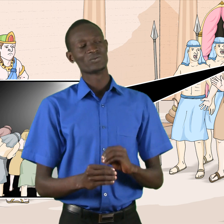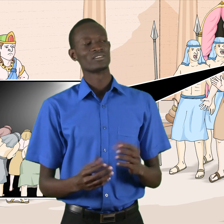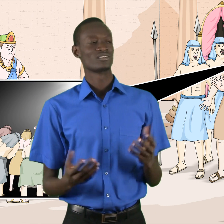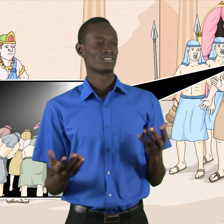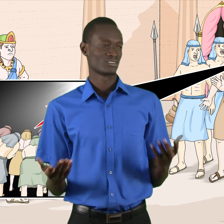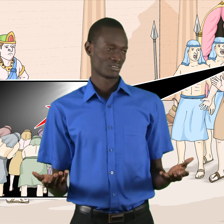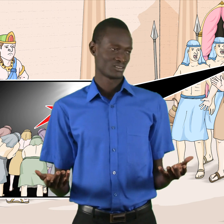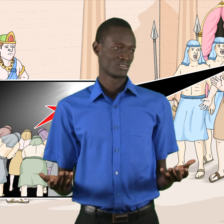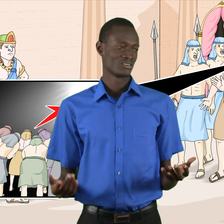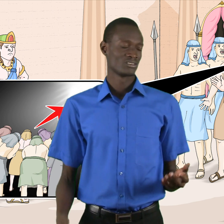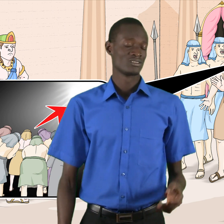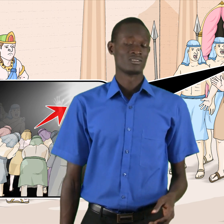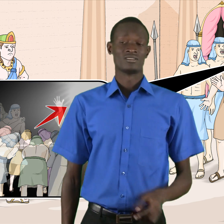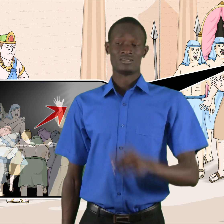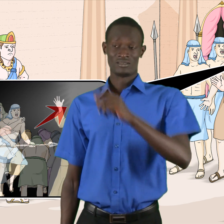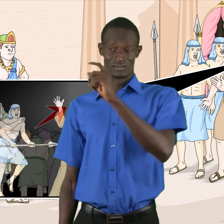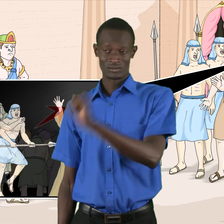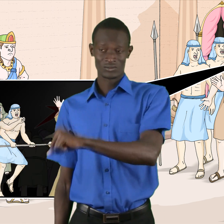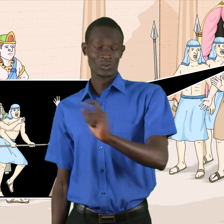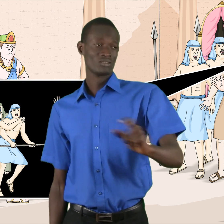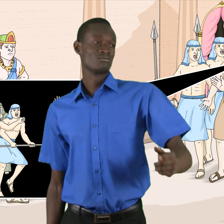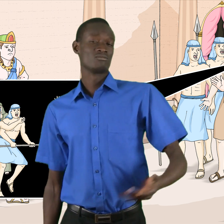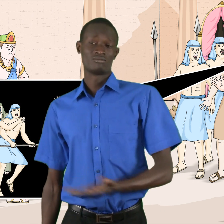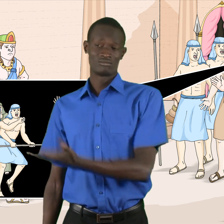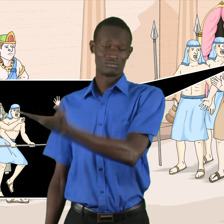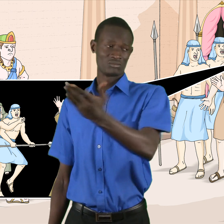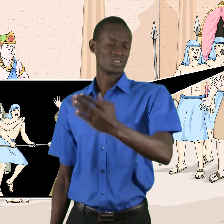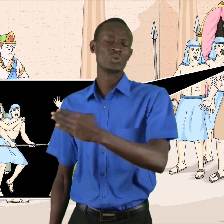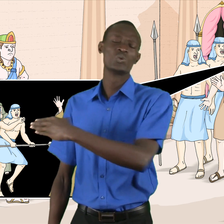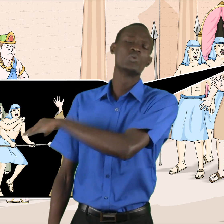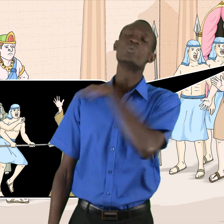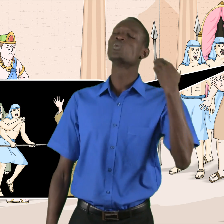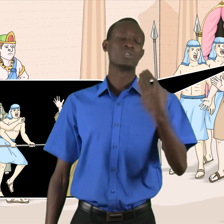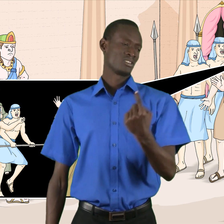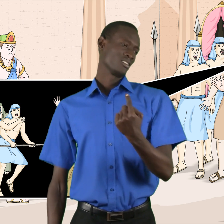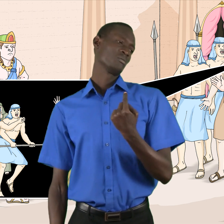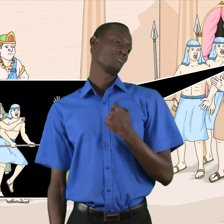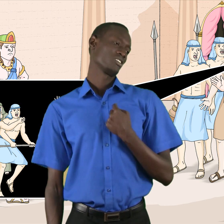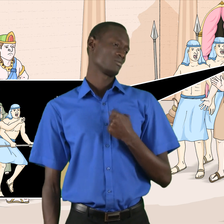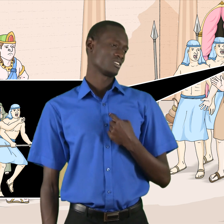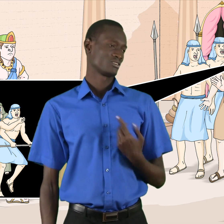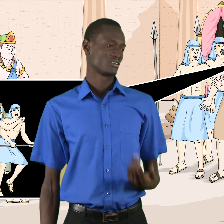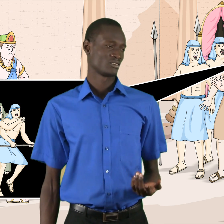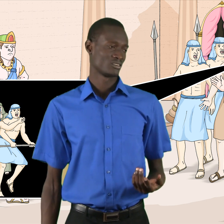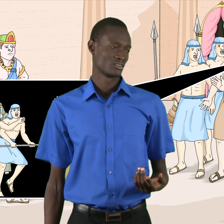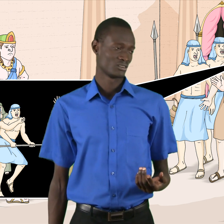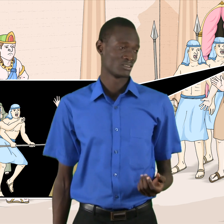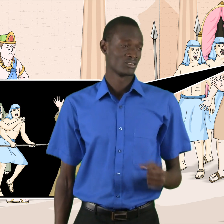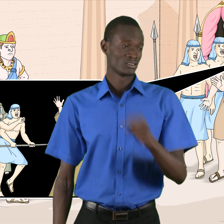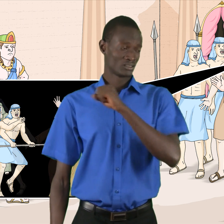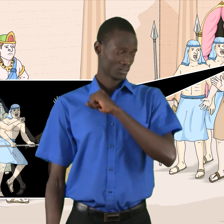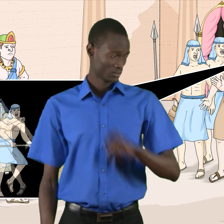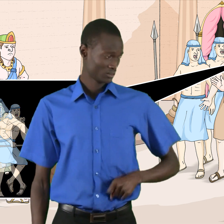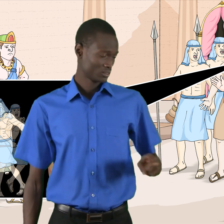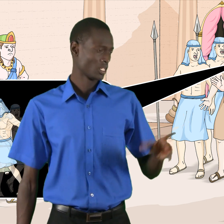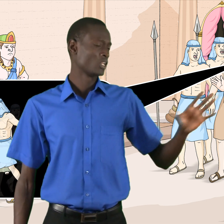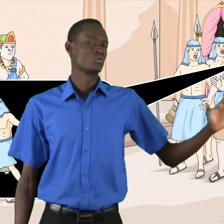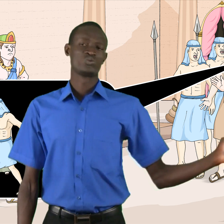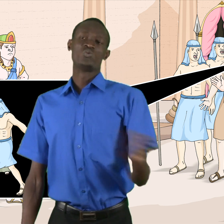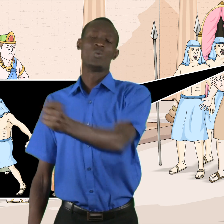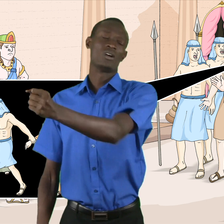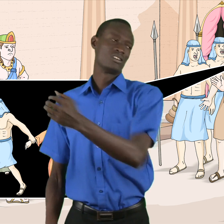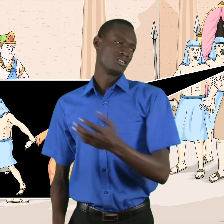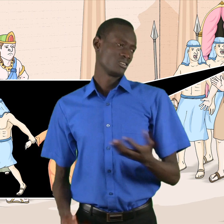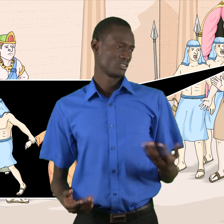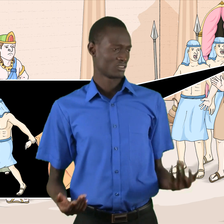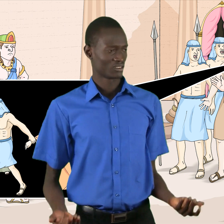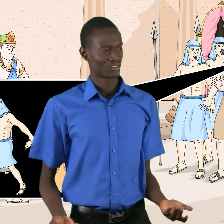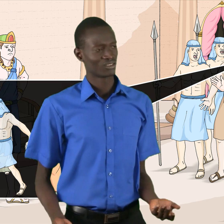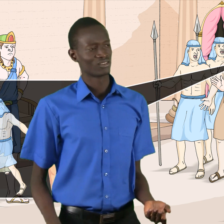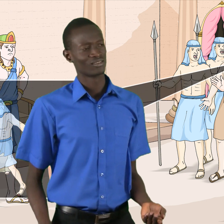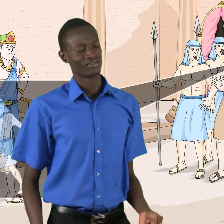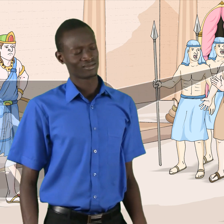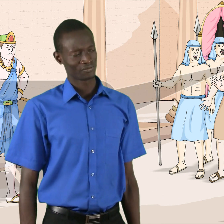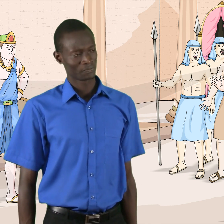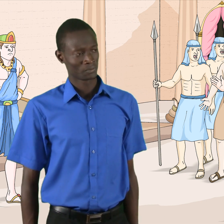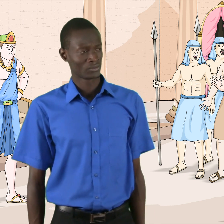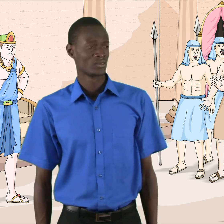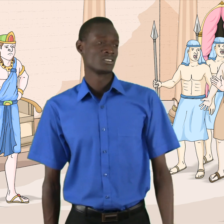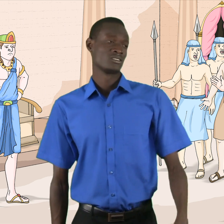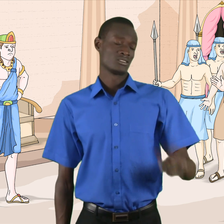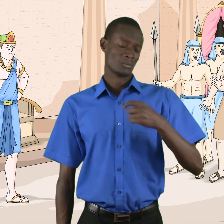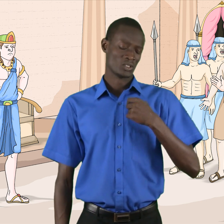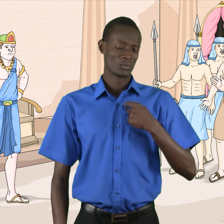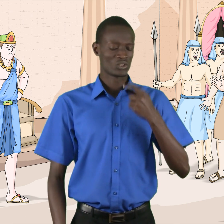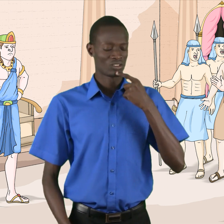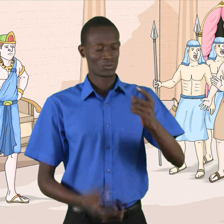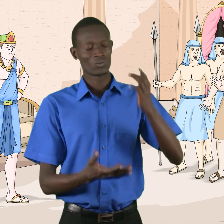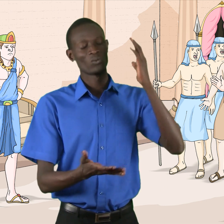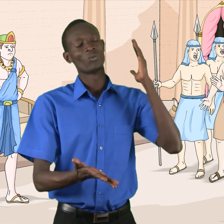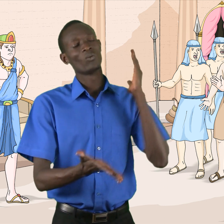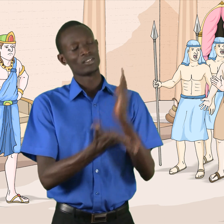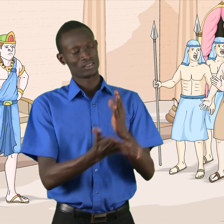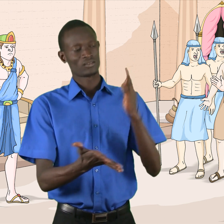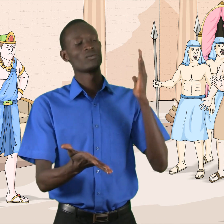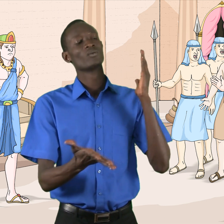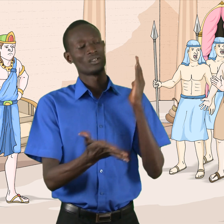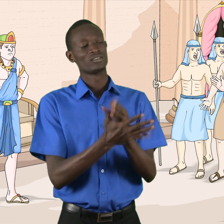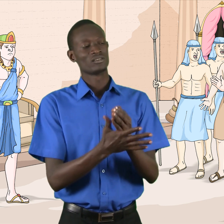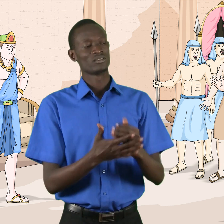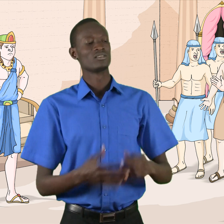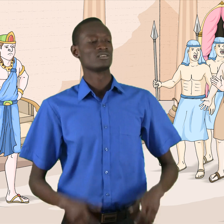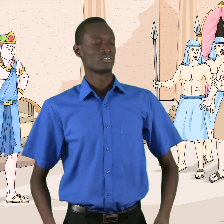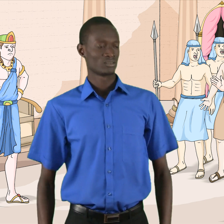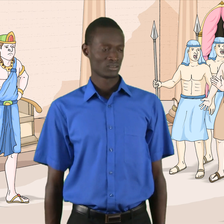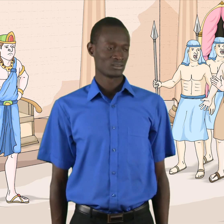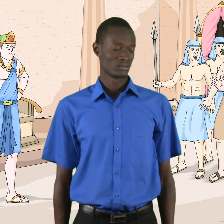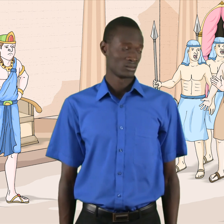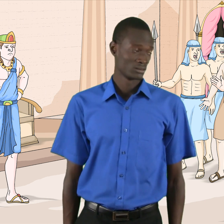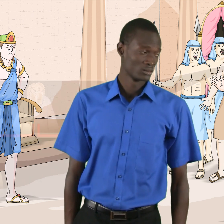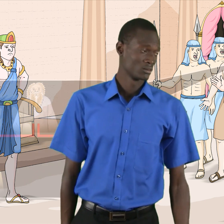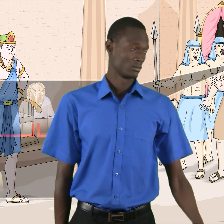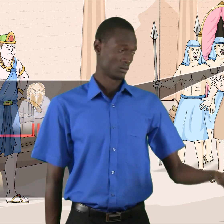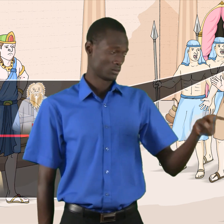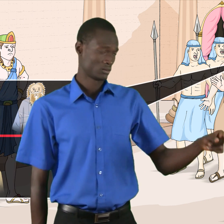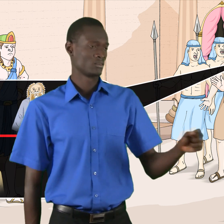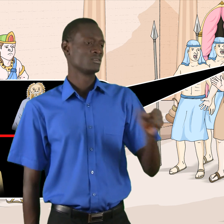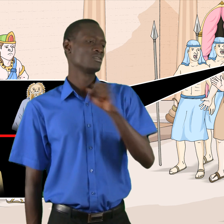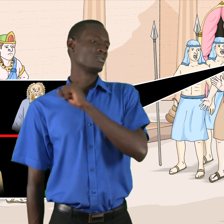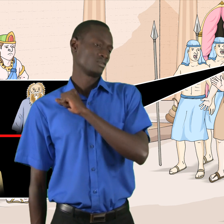They will kill me on account of my wife.’